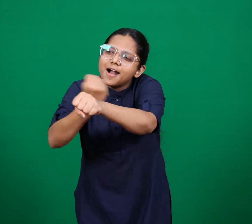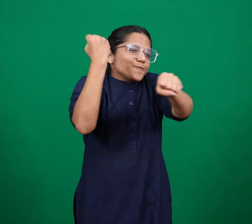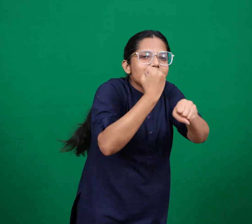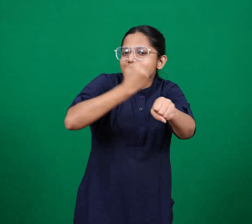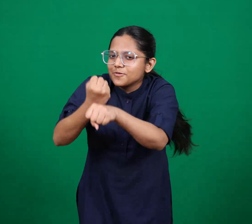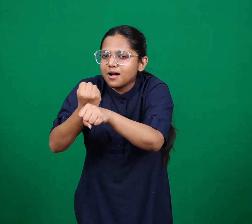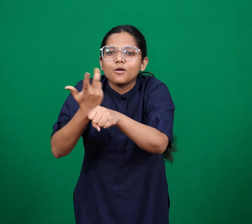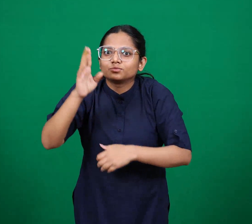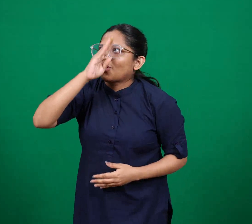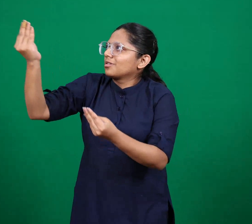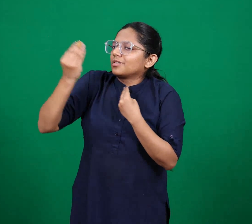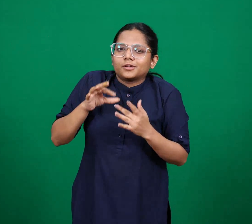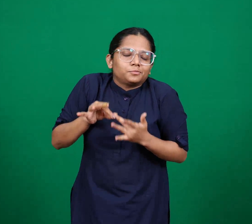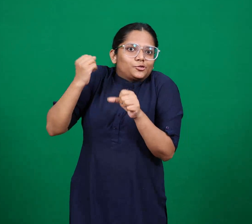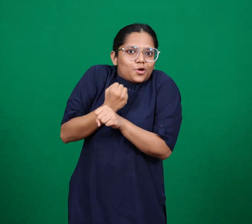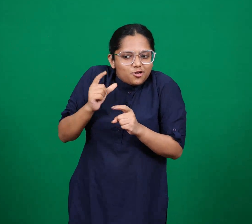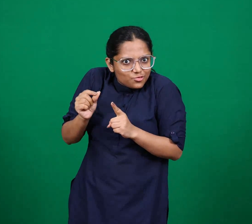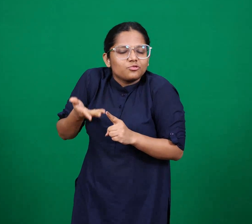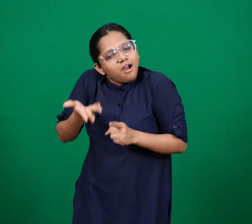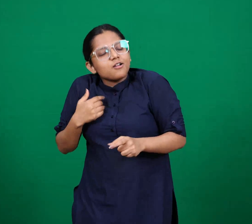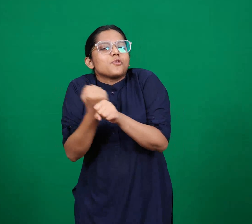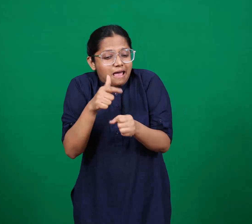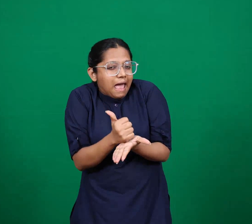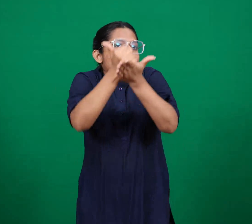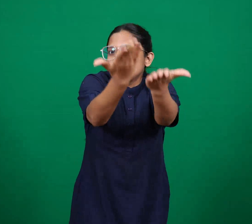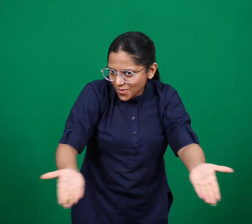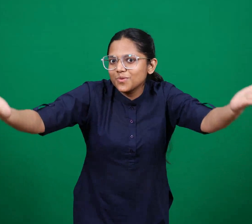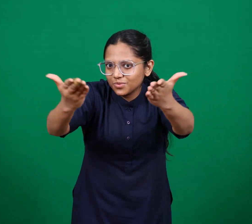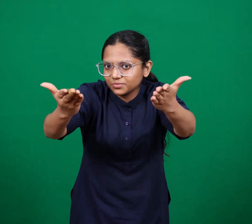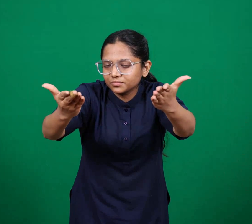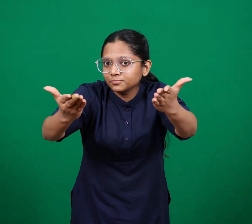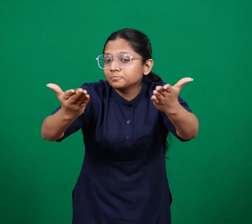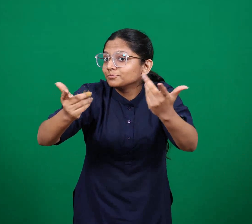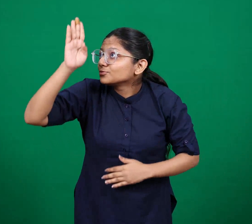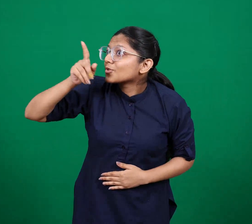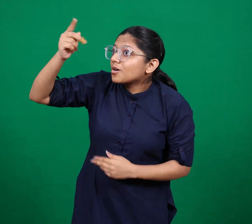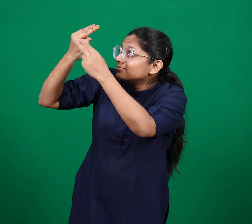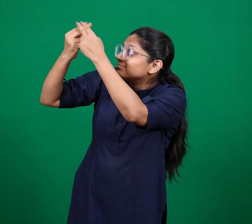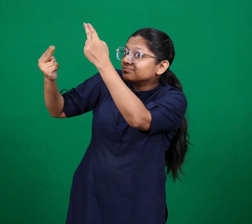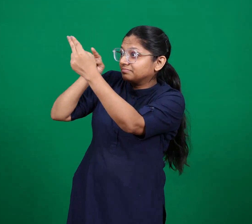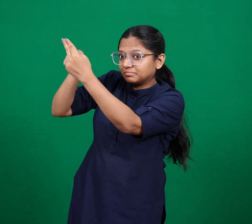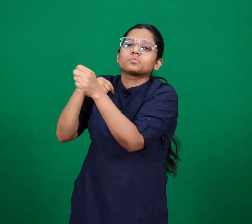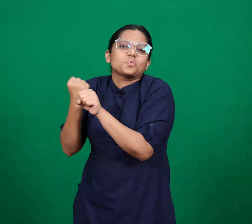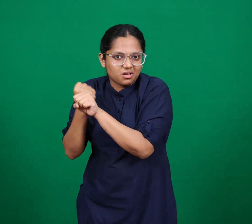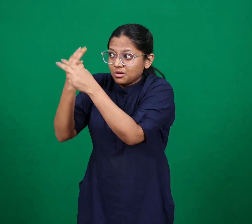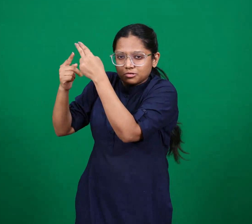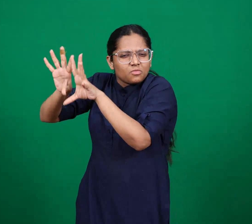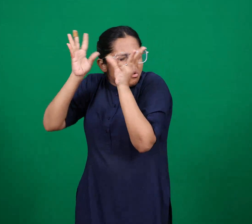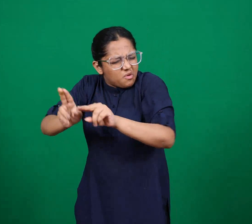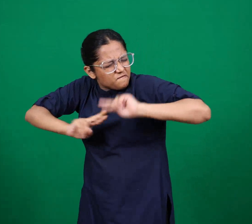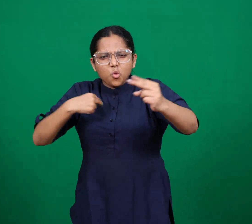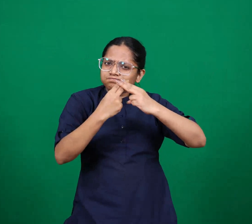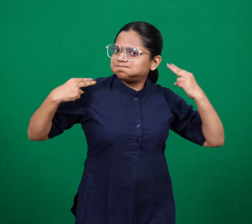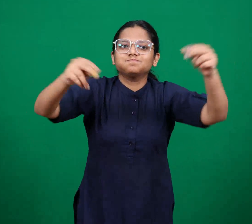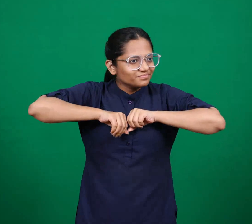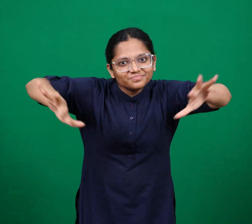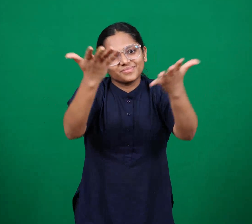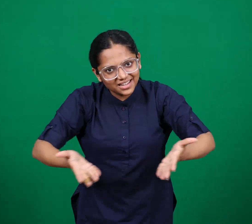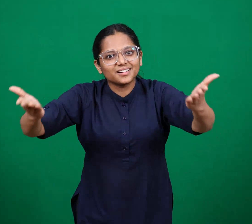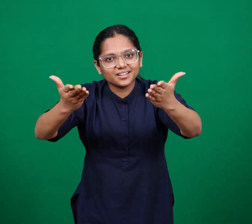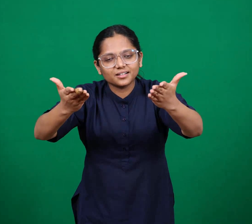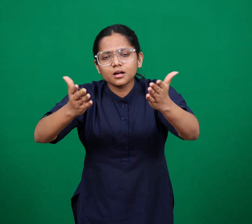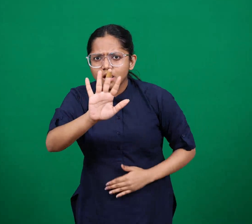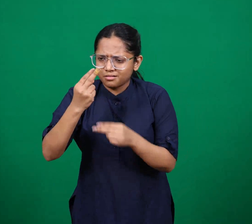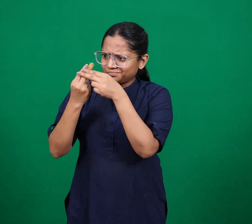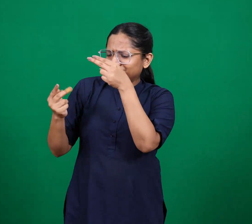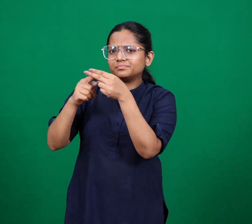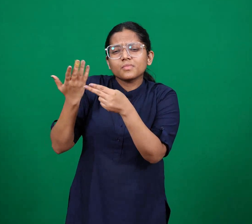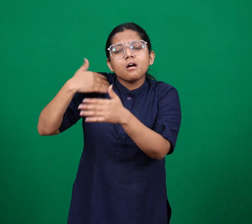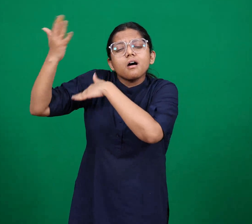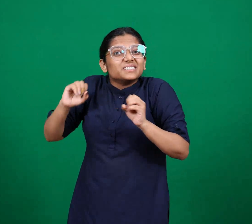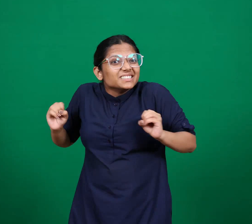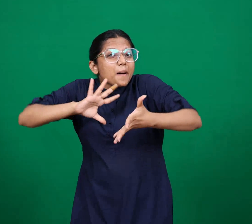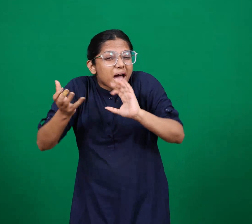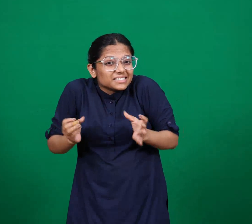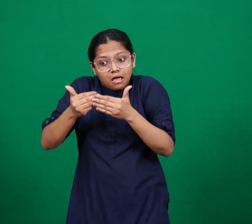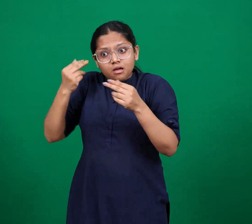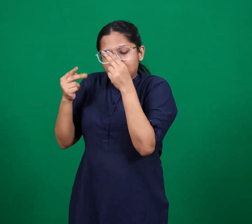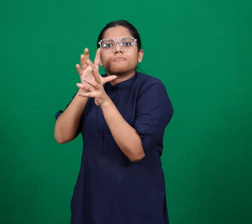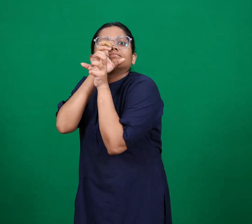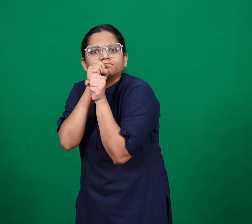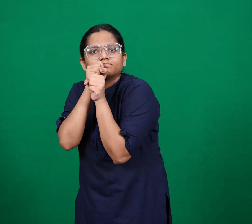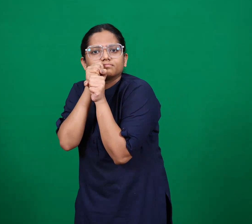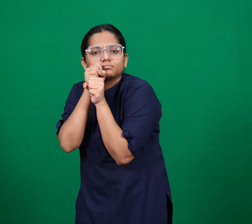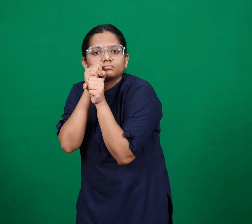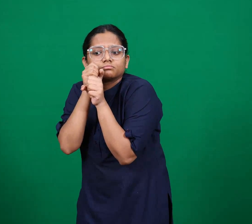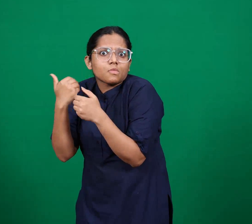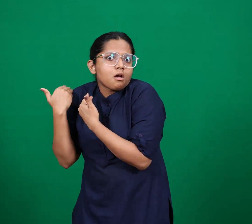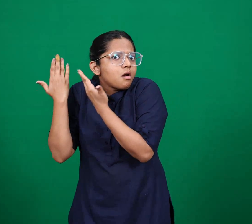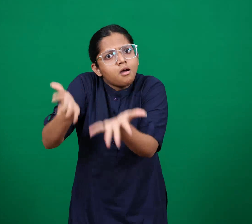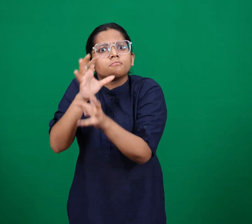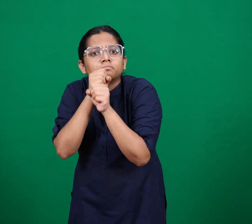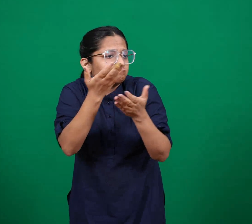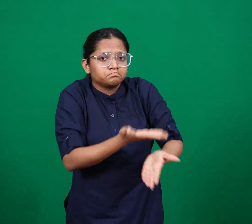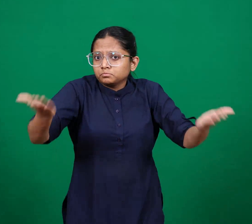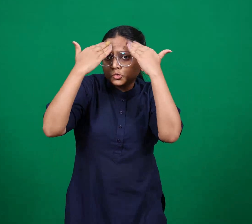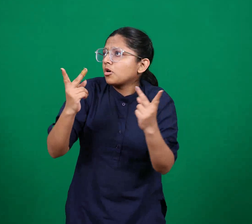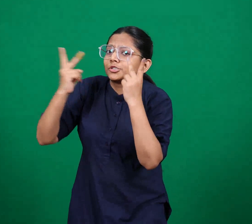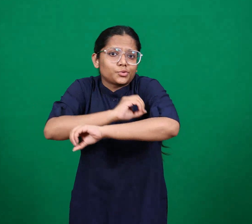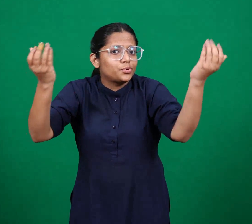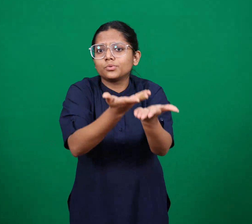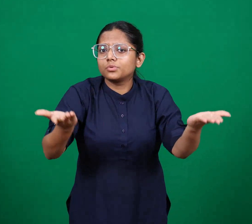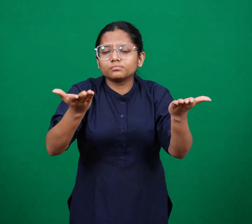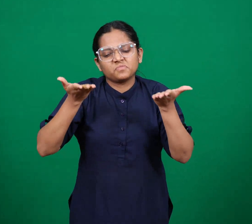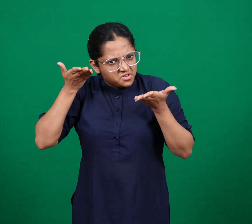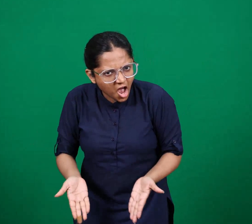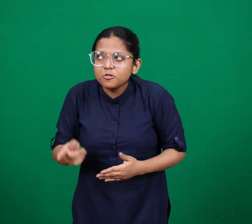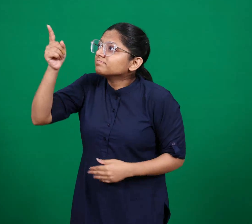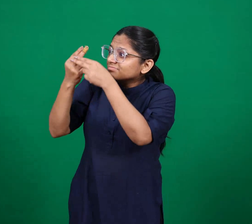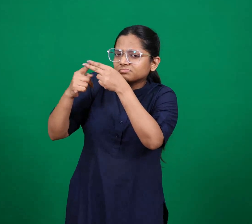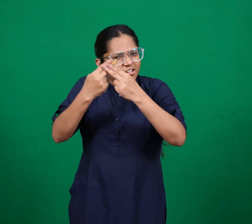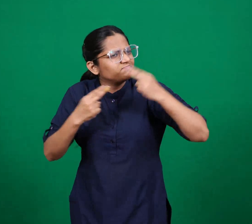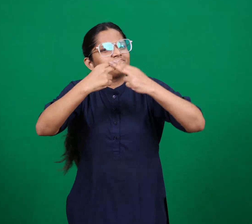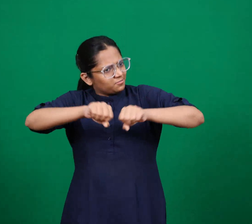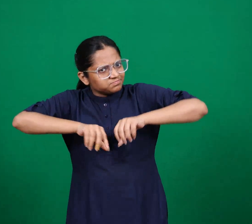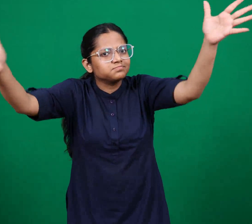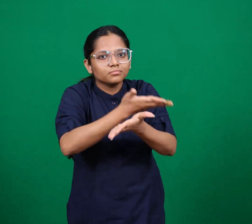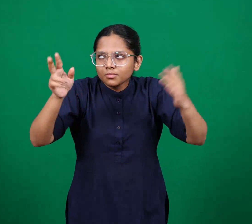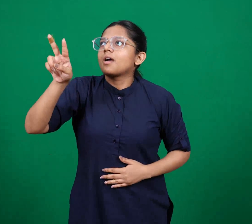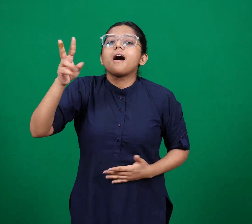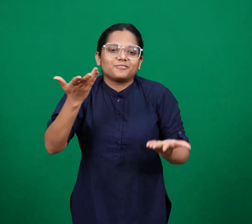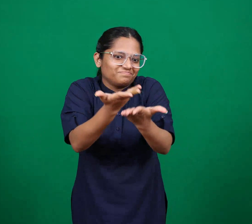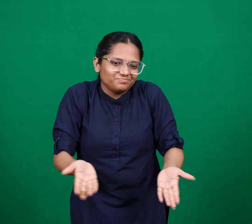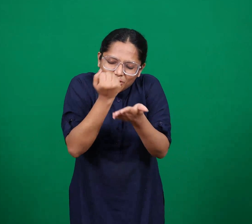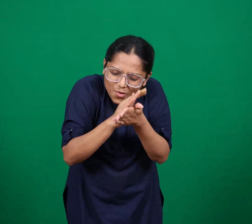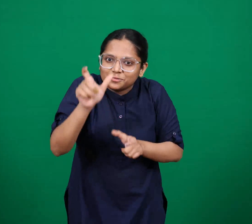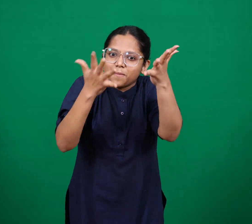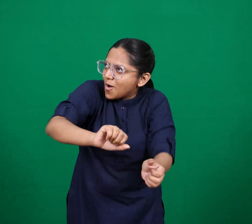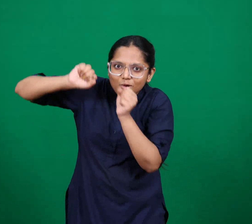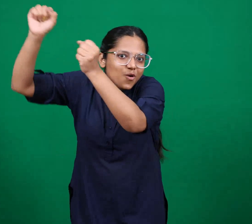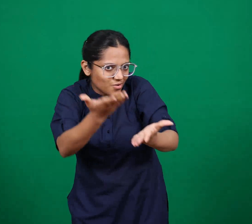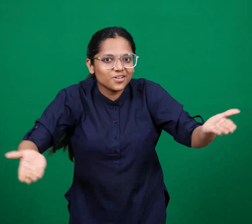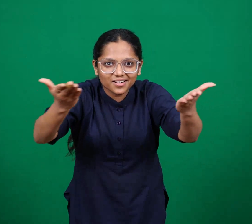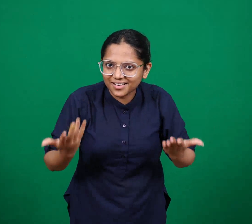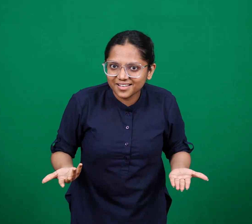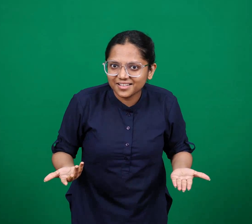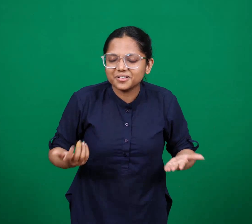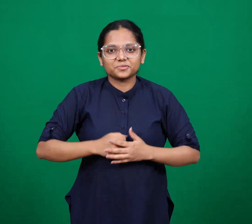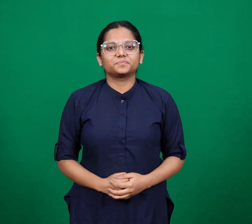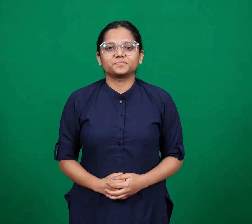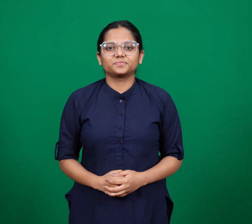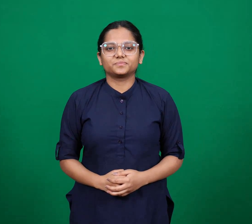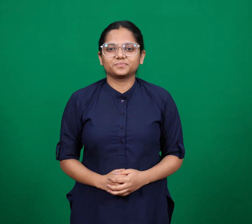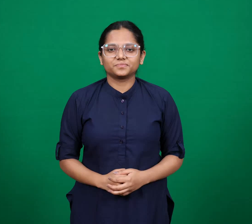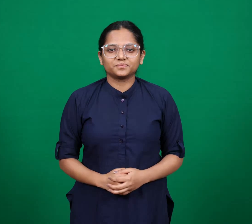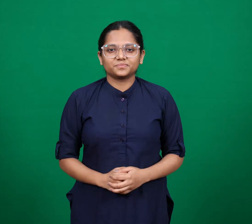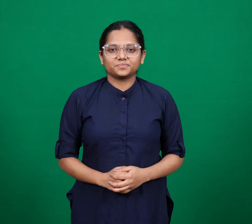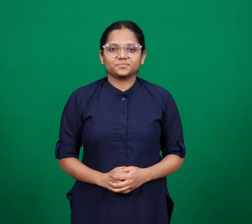I became its servant by the commission God gave me to fully proclaim to you the word of God, the mystery that was hidden for ages and generations but is now revealed to His saints.